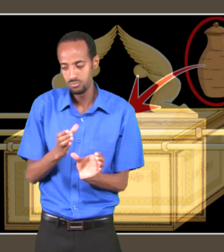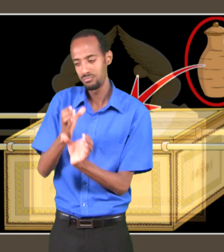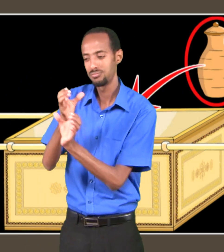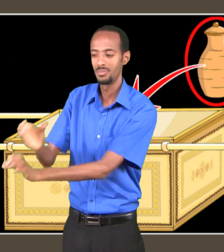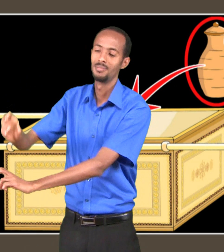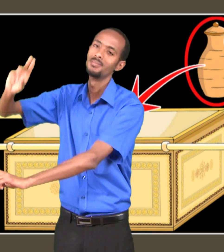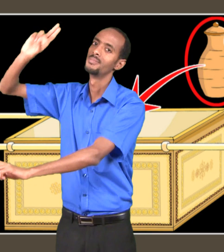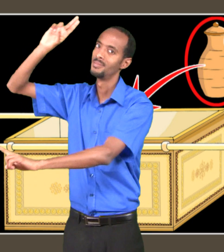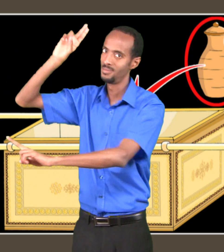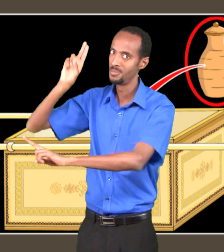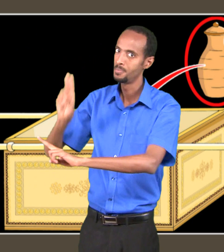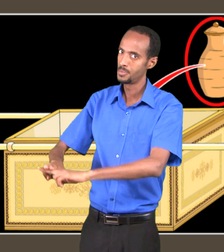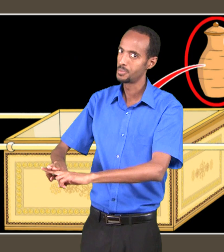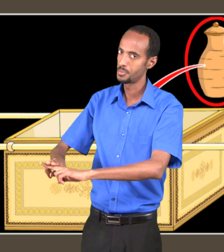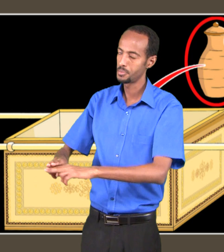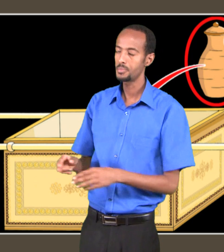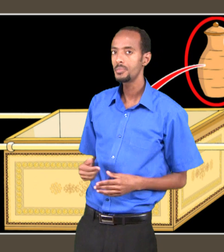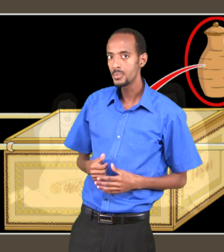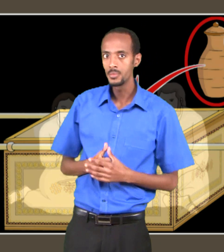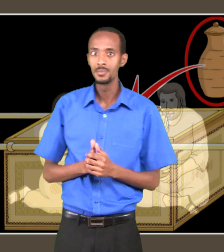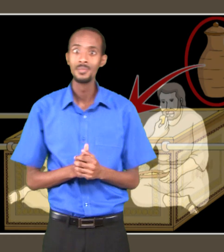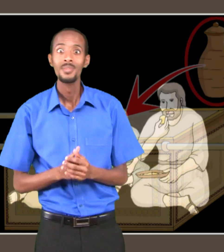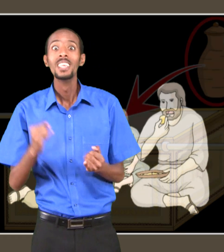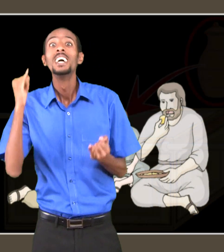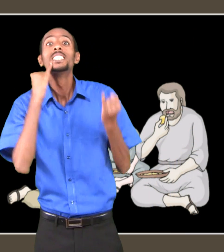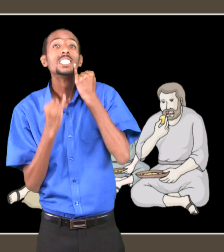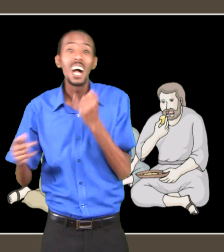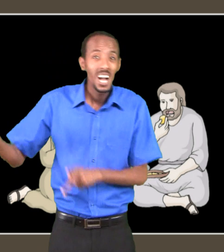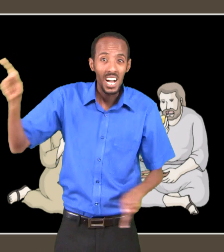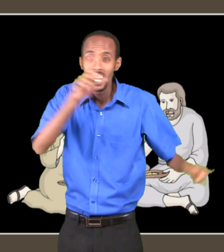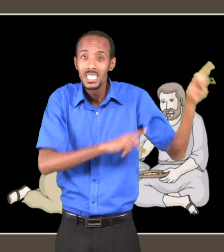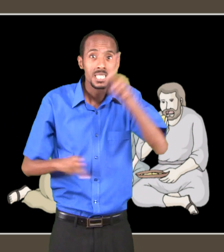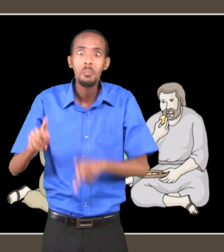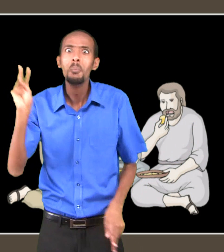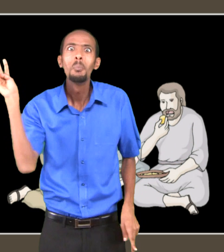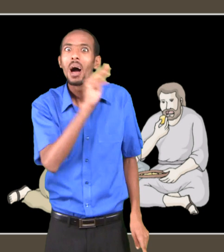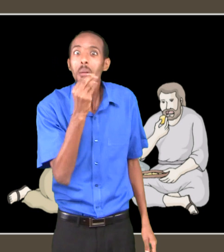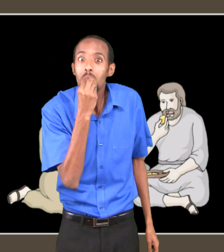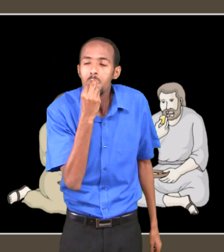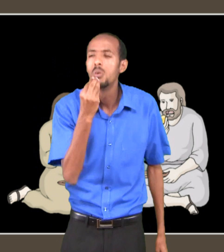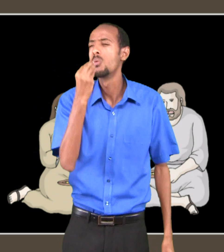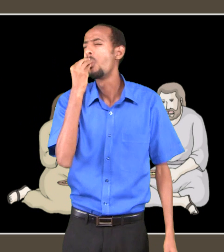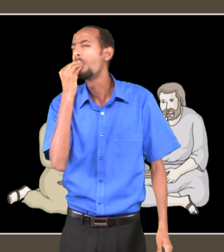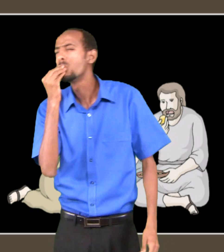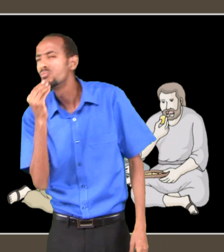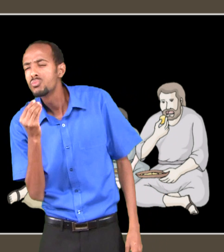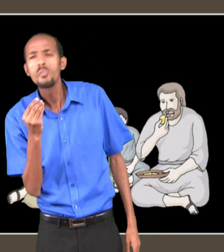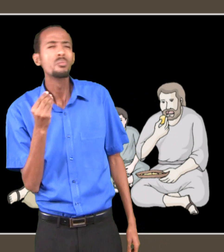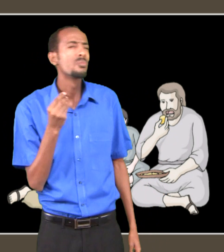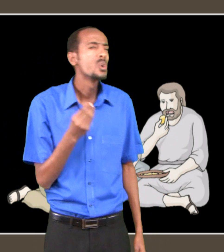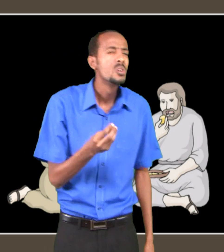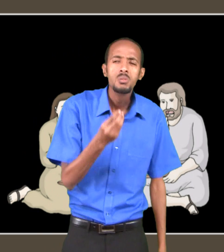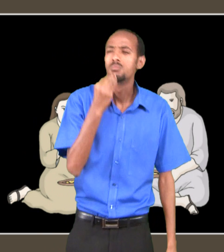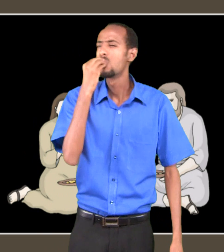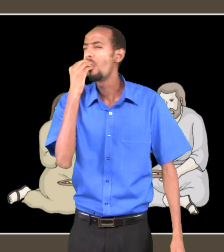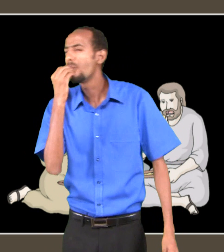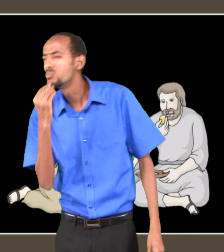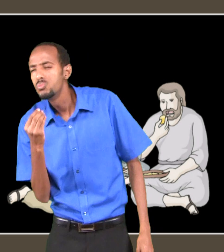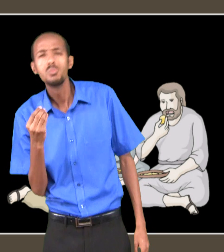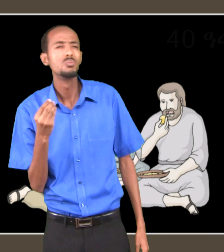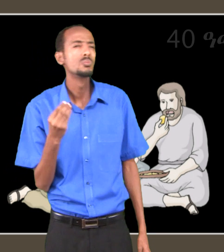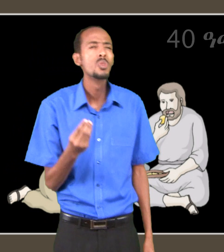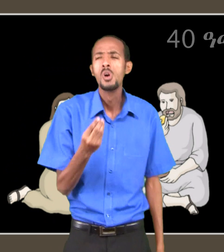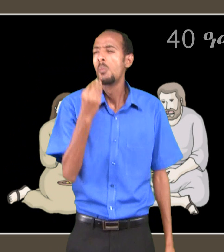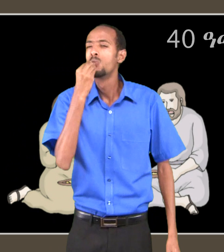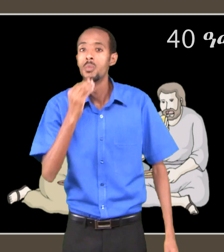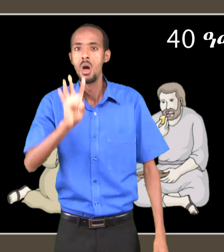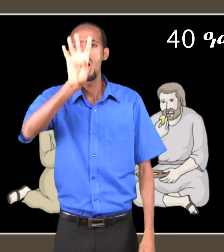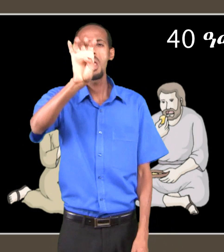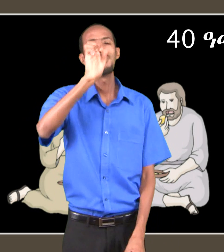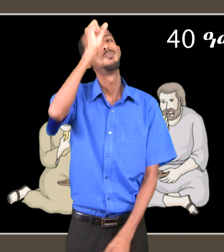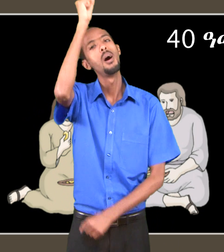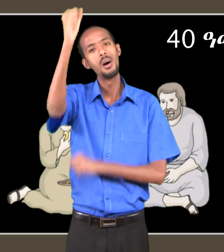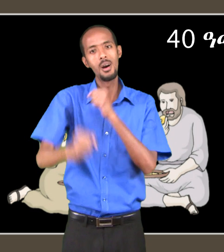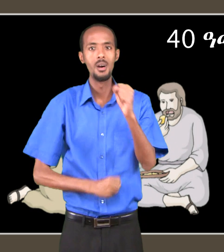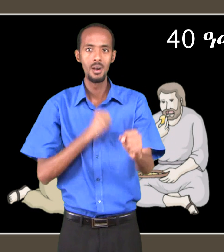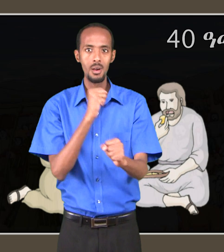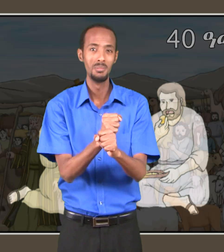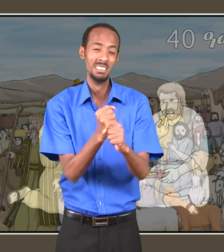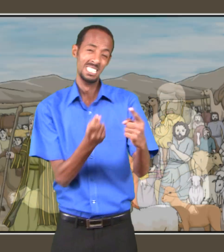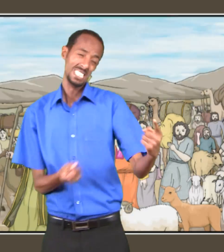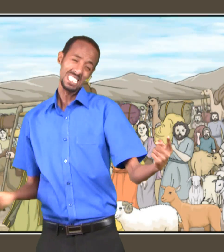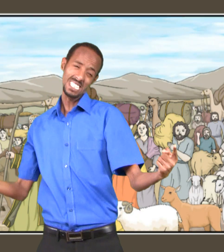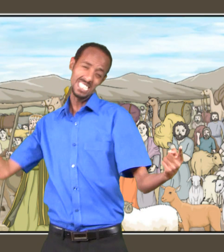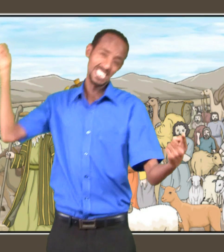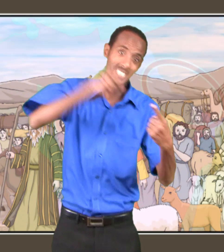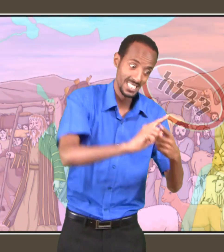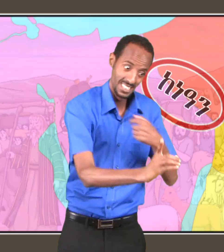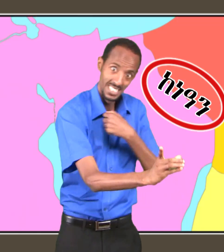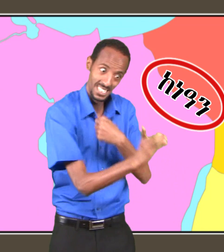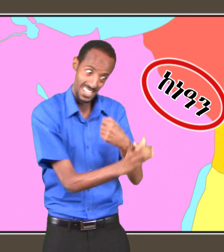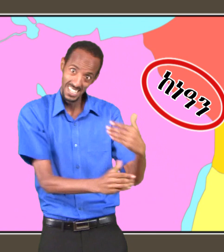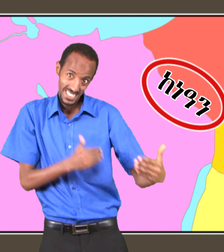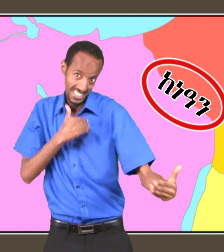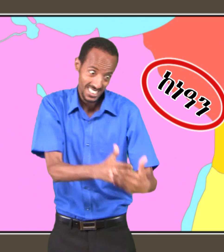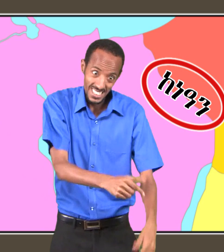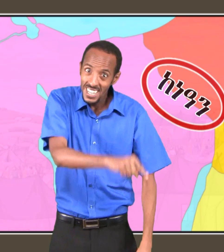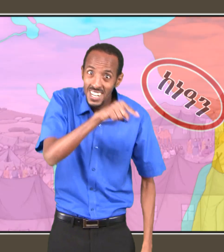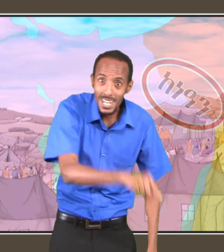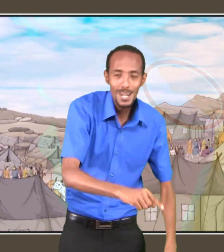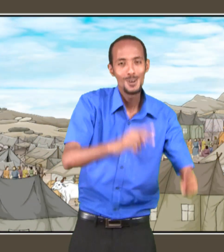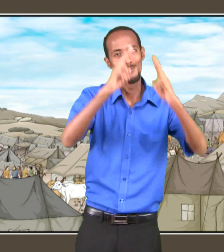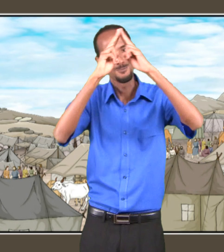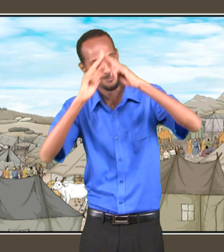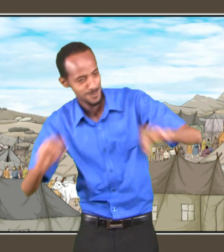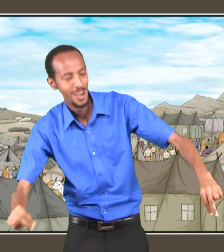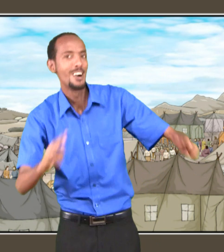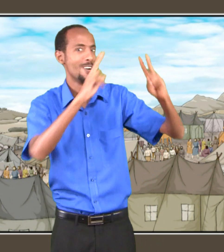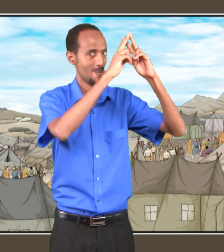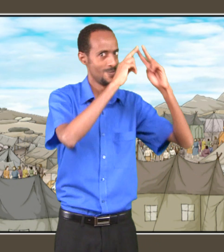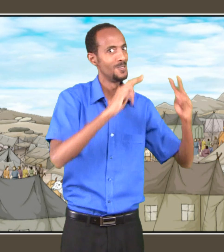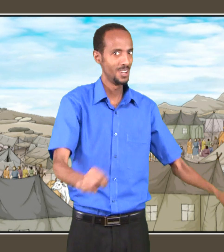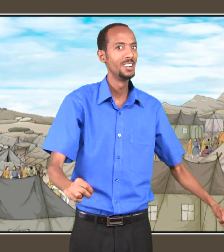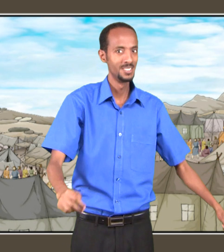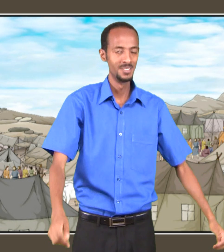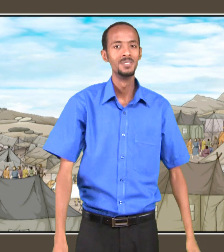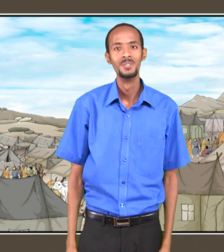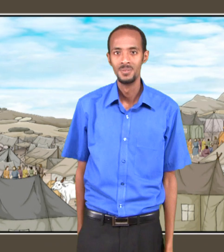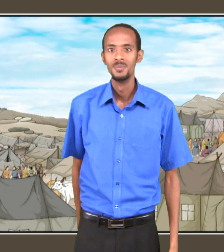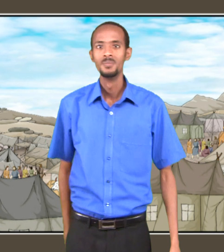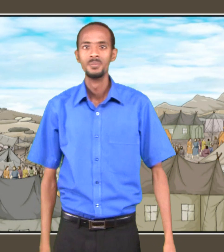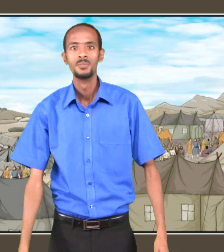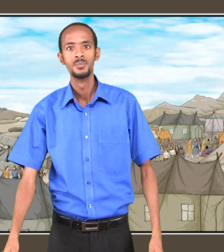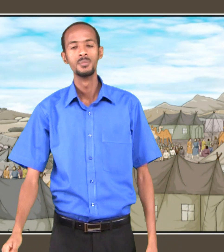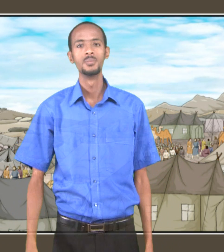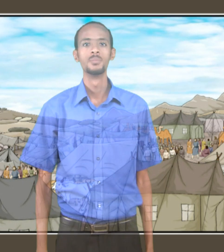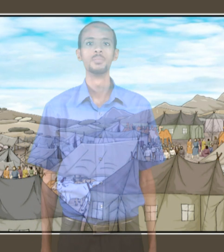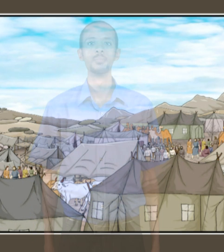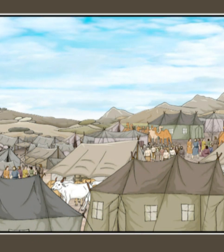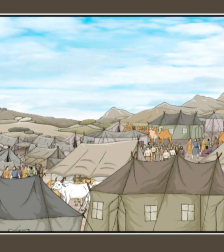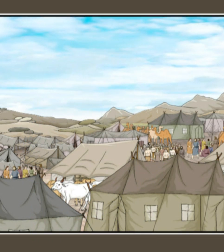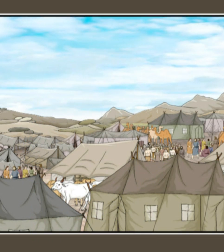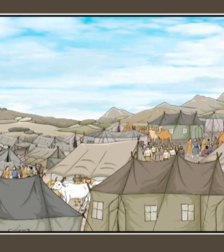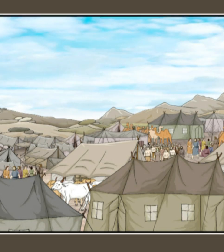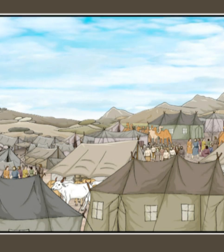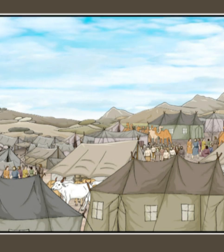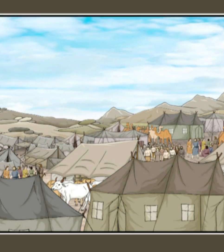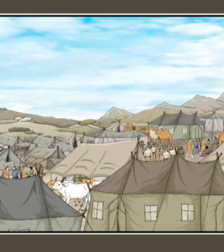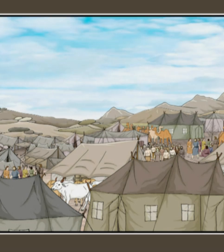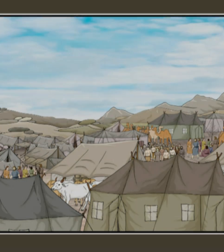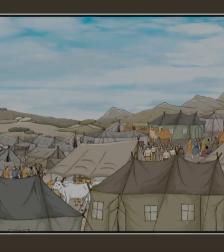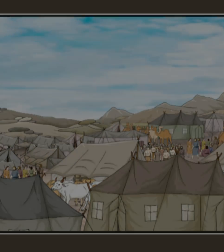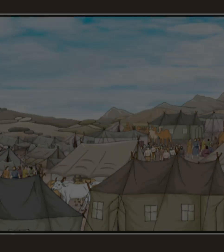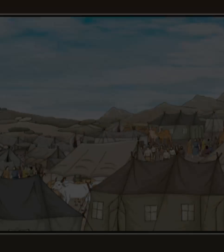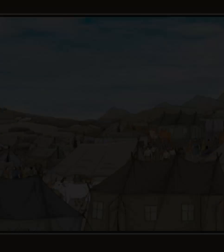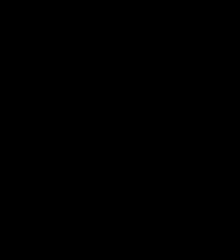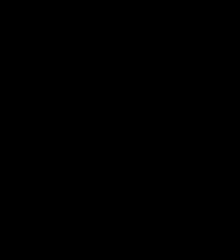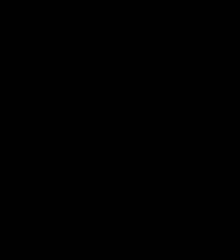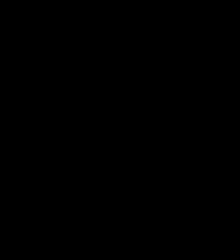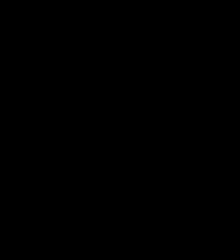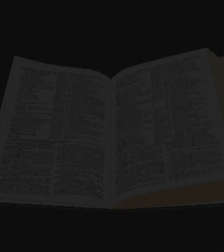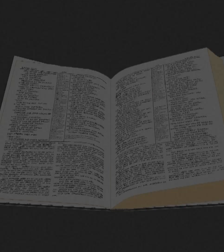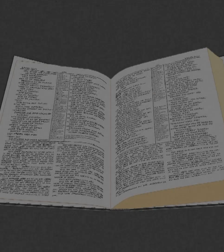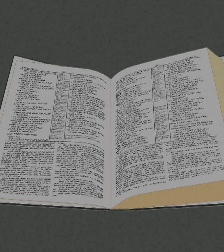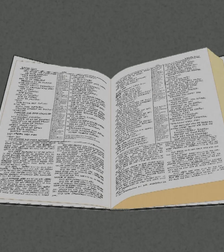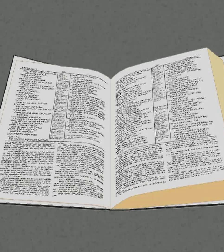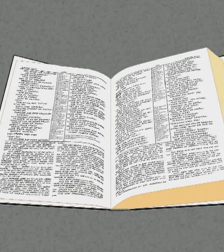The Israelites ate manna forty years, until they came to a land where they could settle; they ate manna until they reached the border of Canaan.